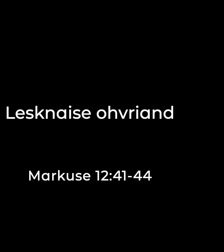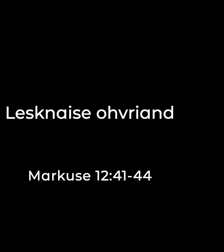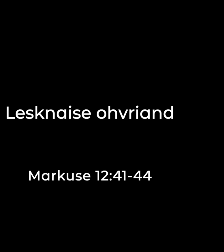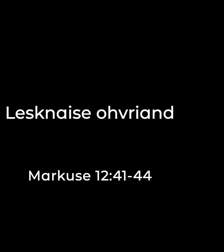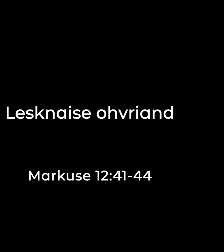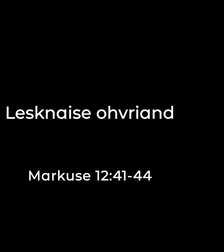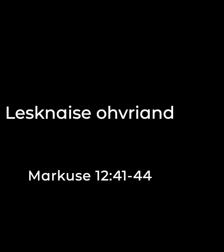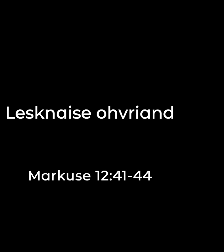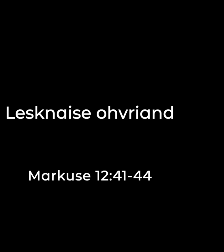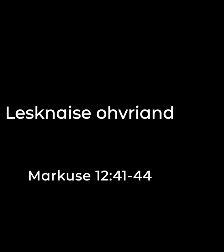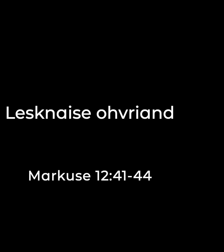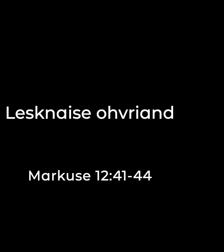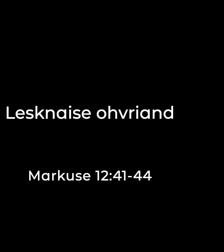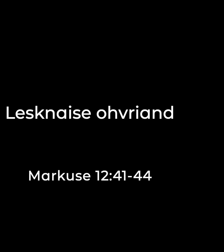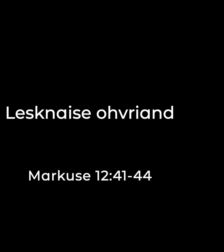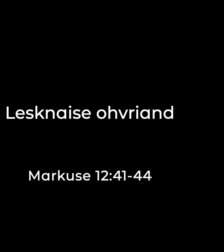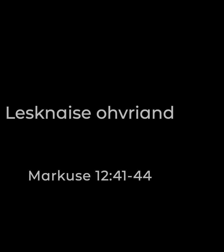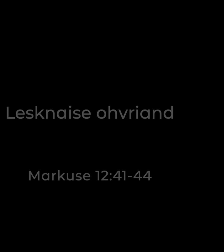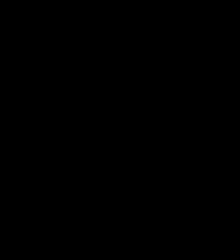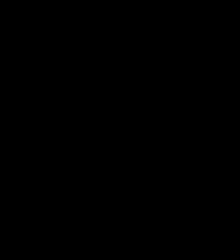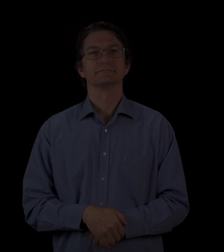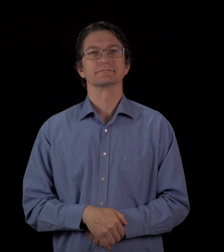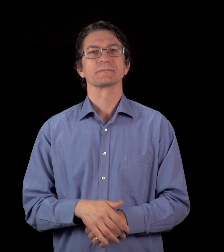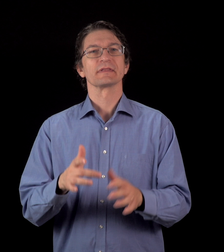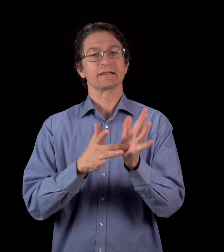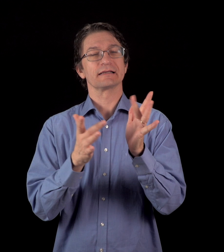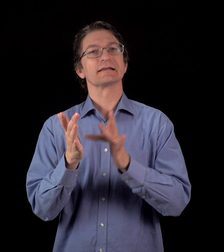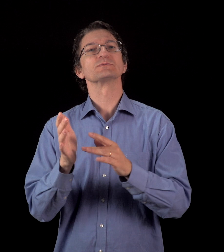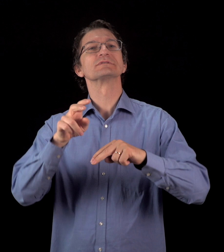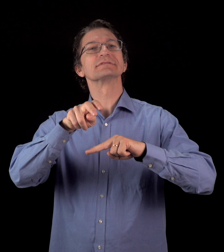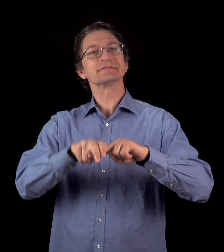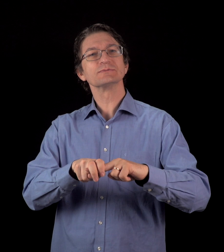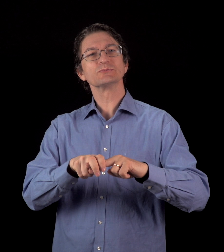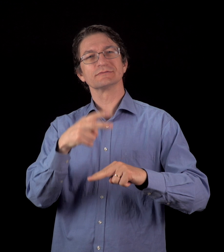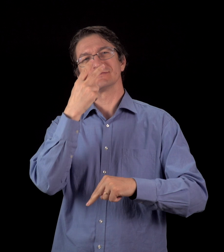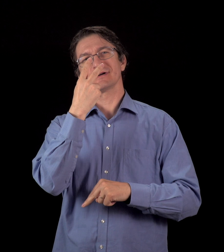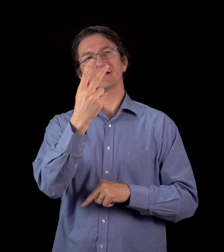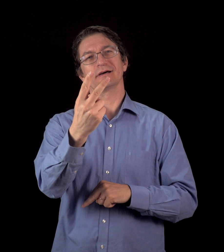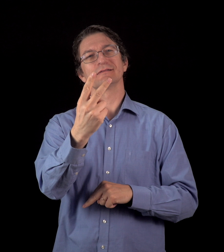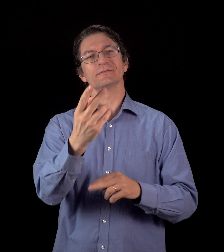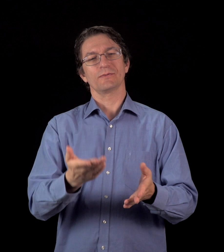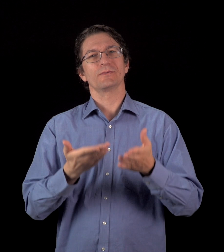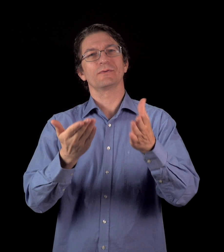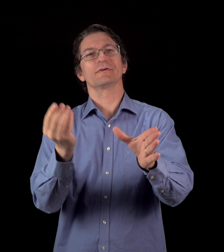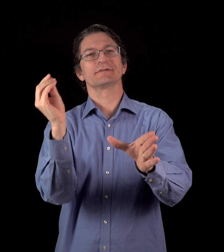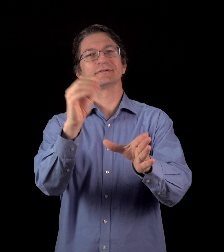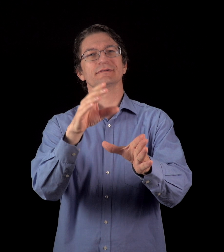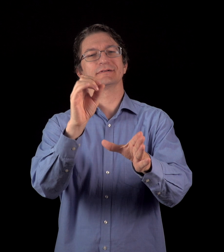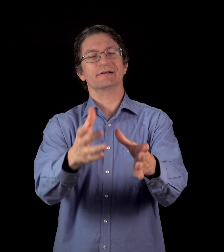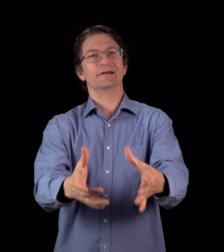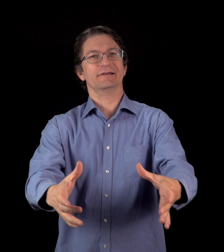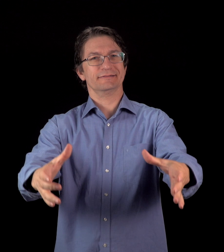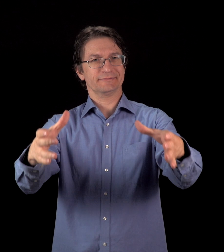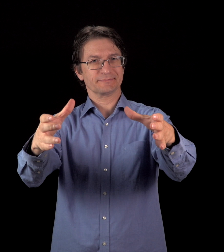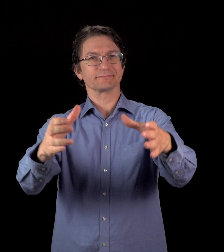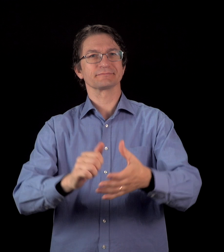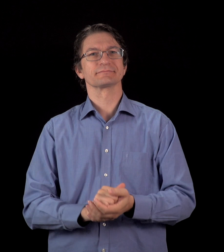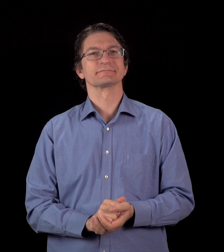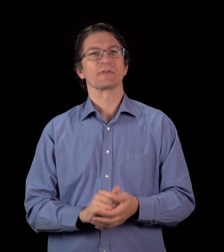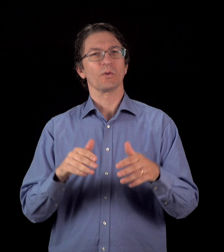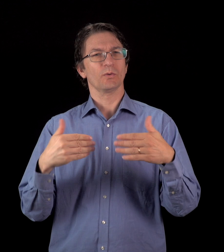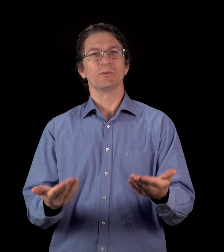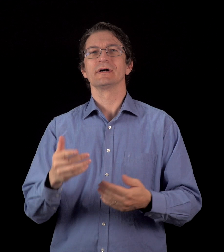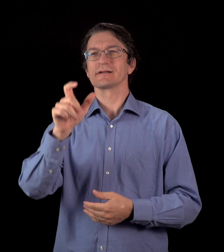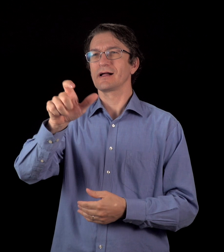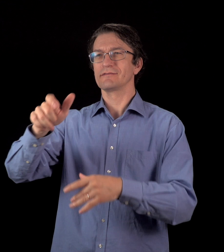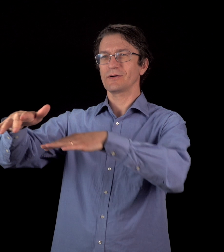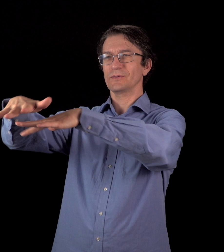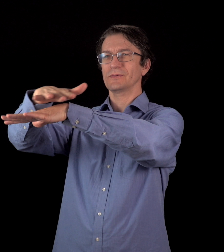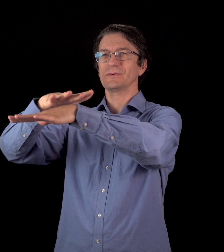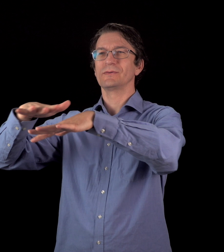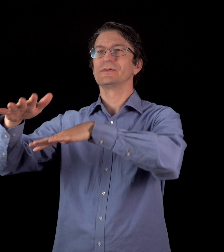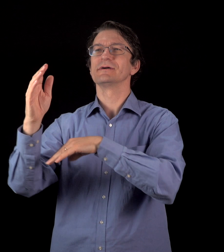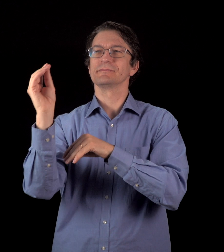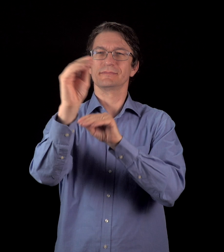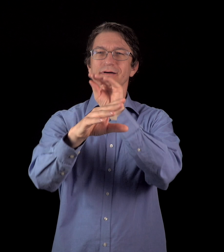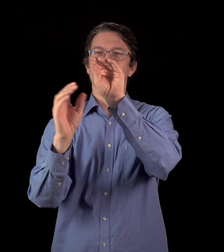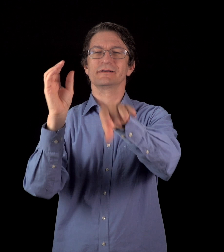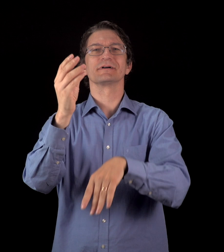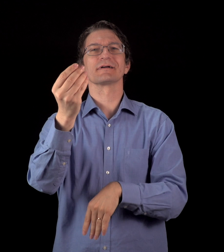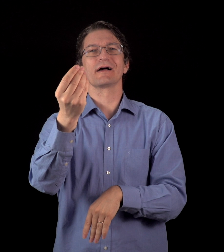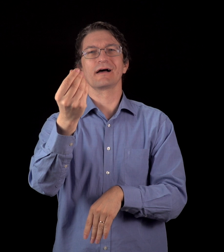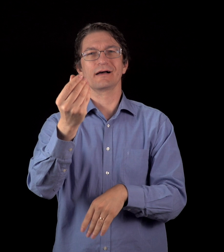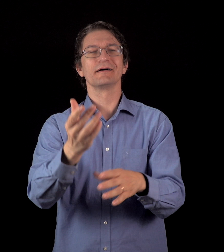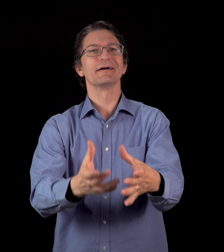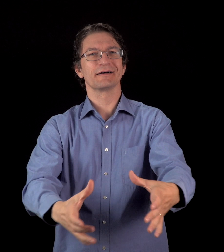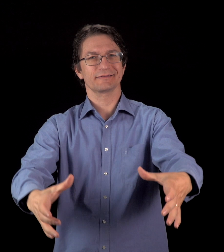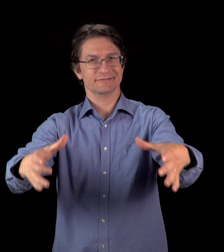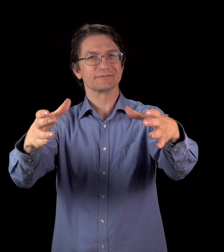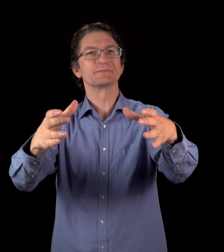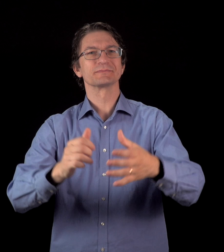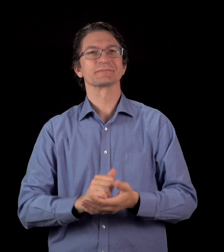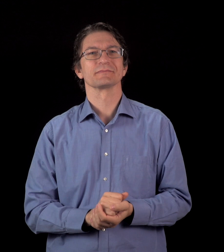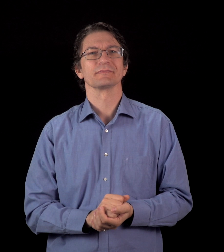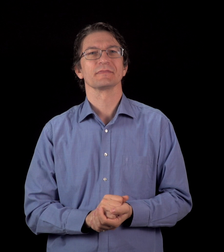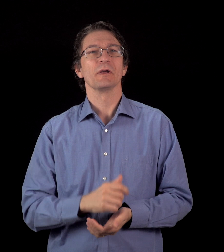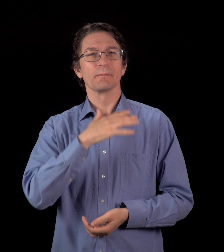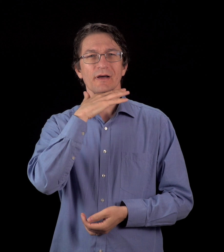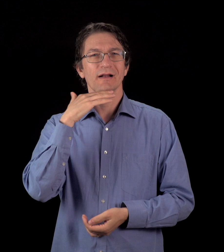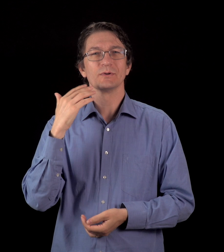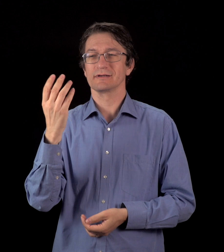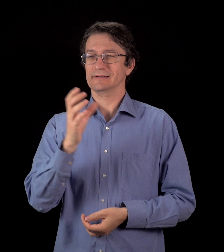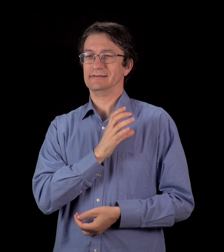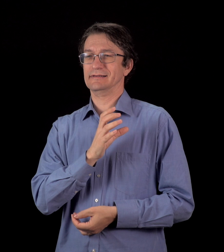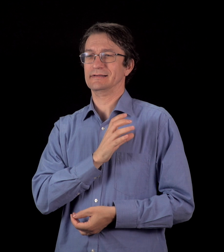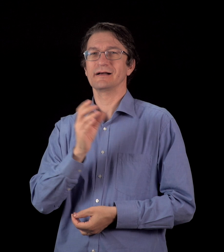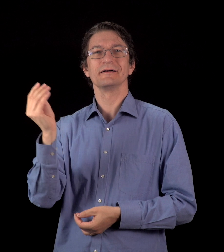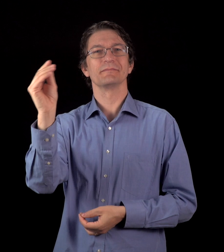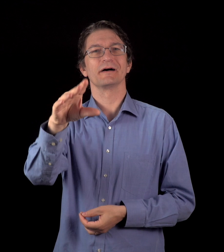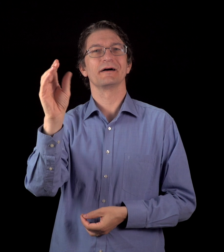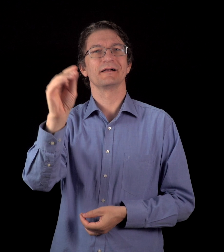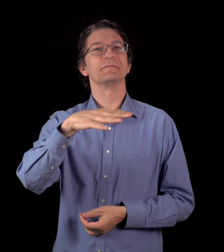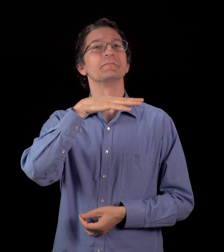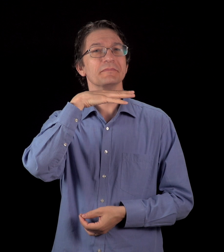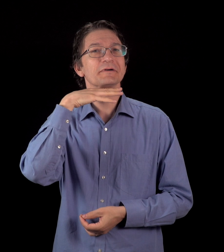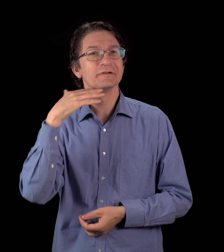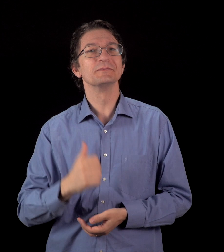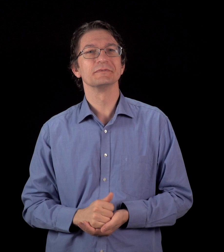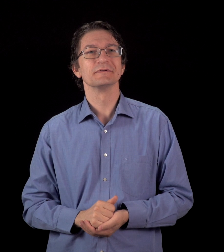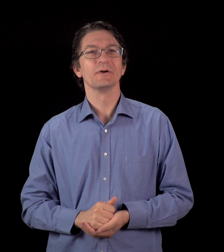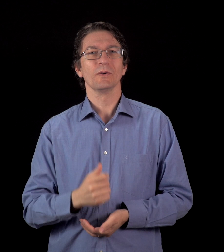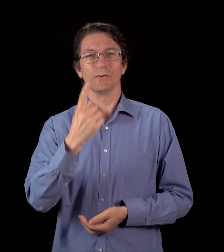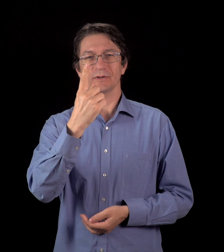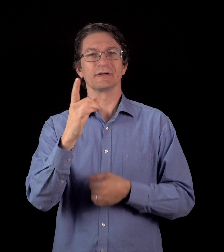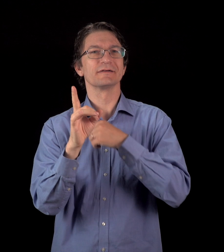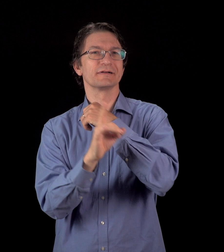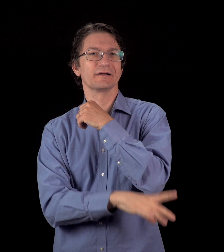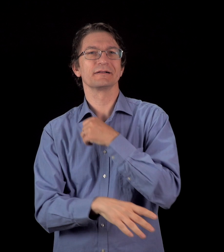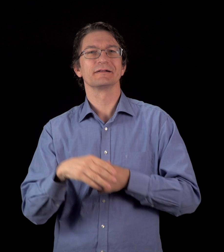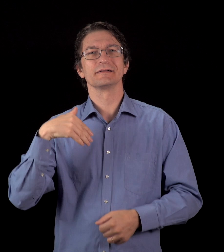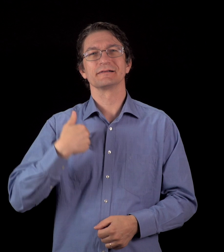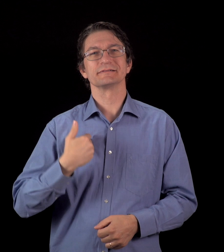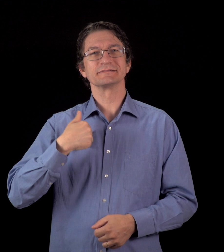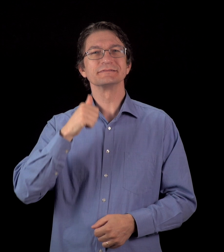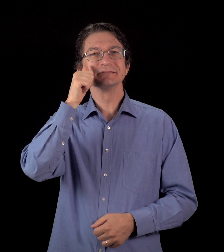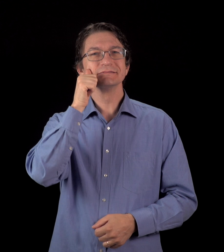As Jesus was sitting opposite the treasury, He watched the crowd putting money into it. And many rich people put in large amounts.